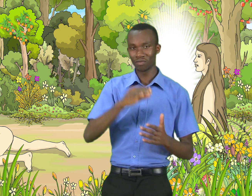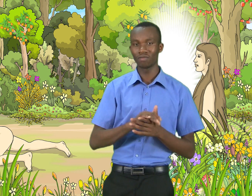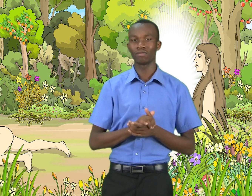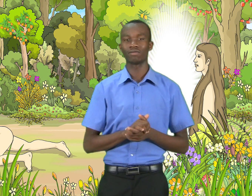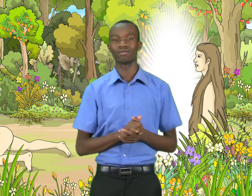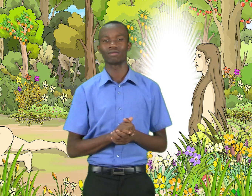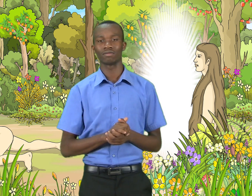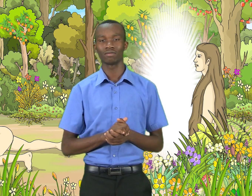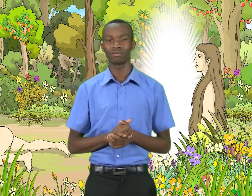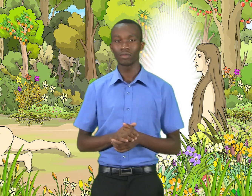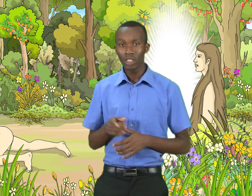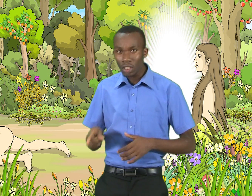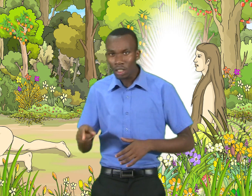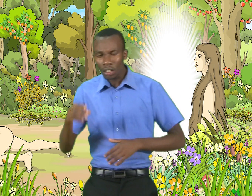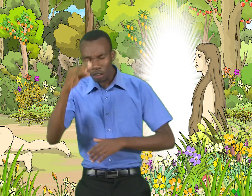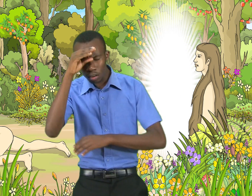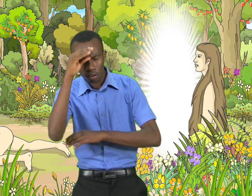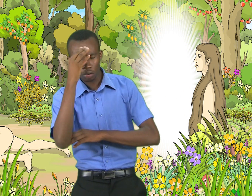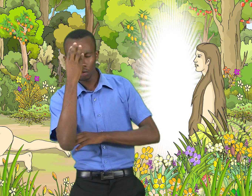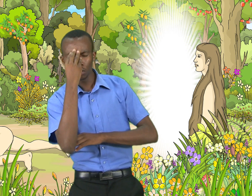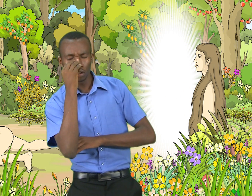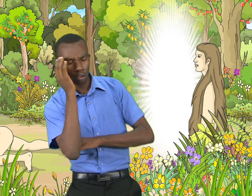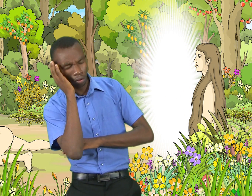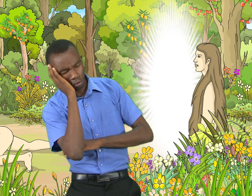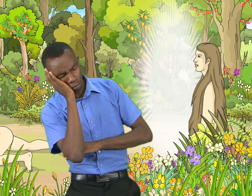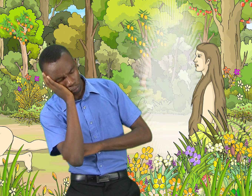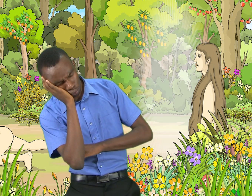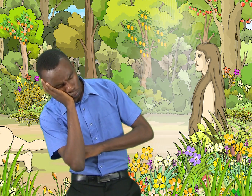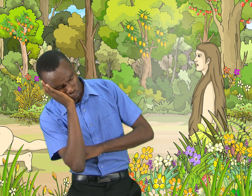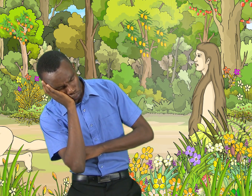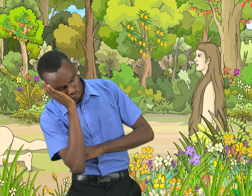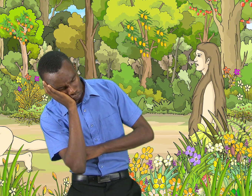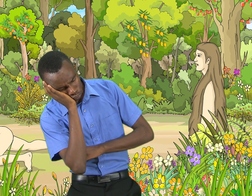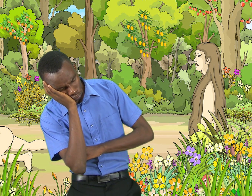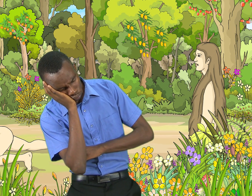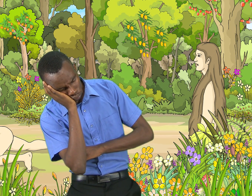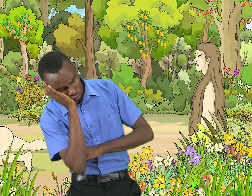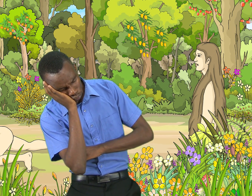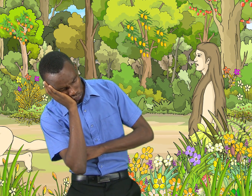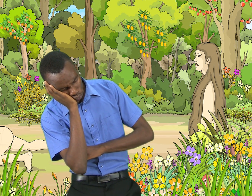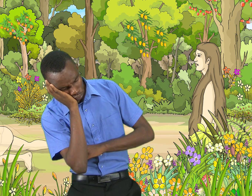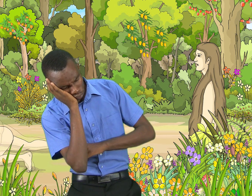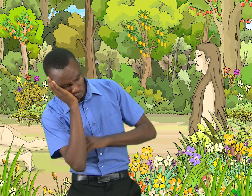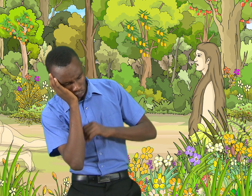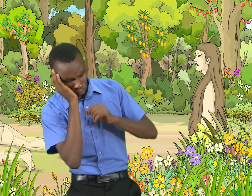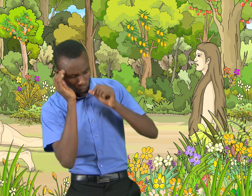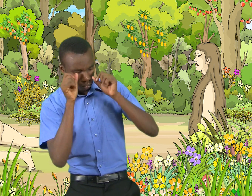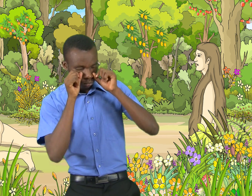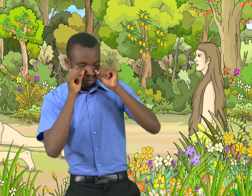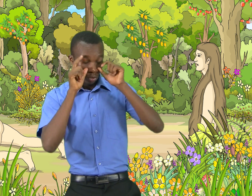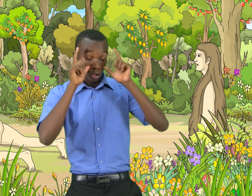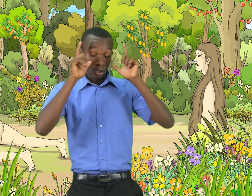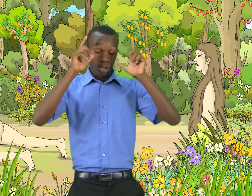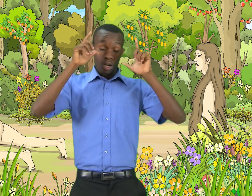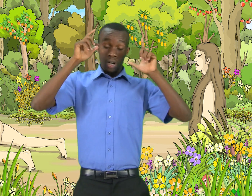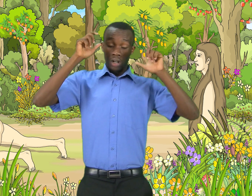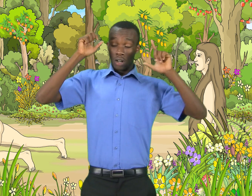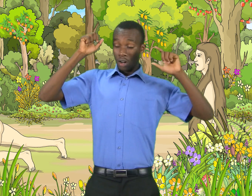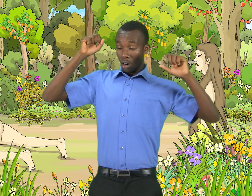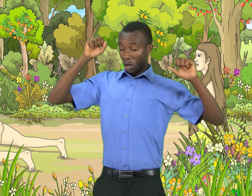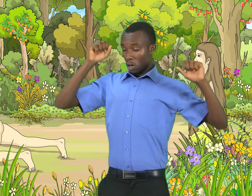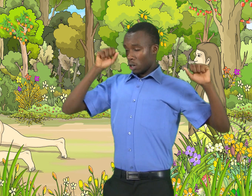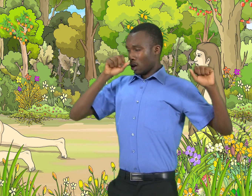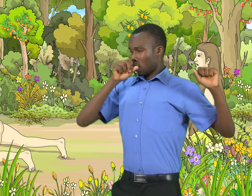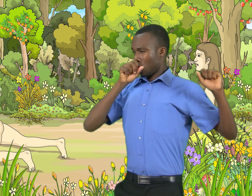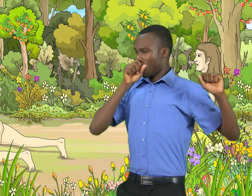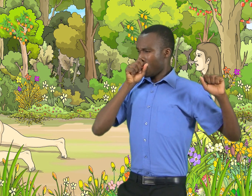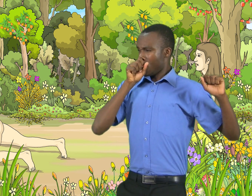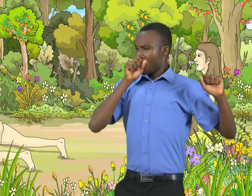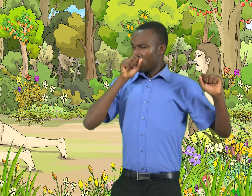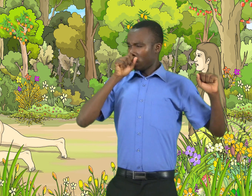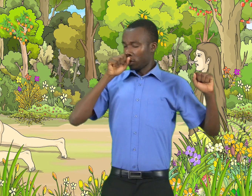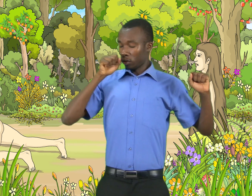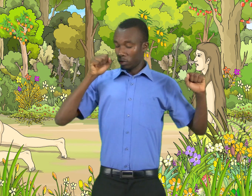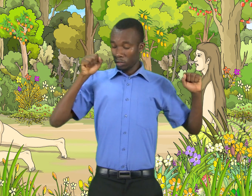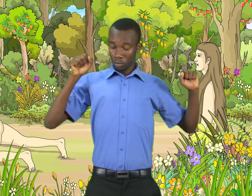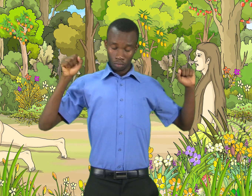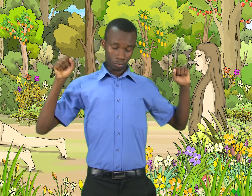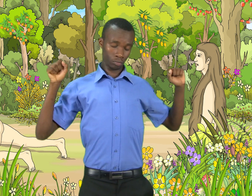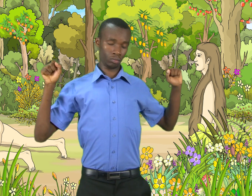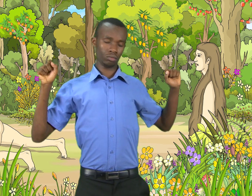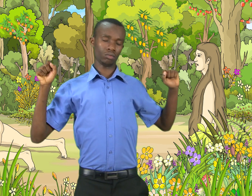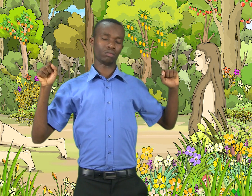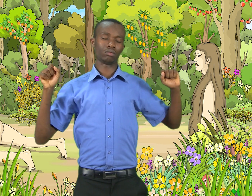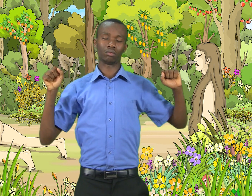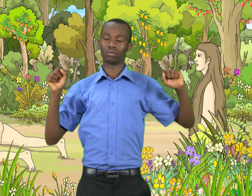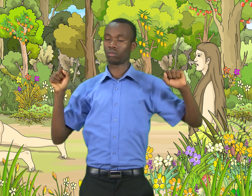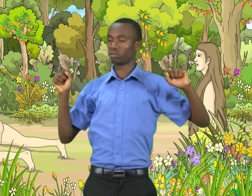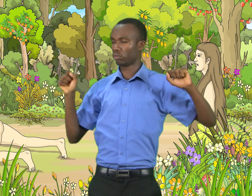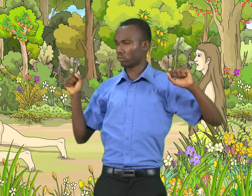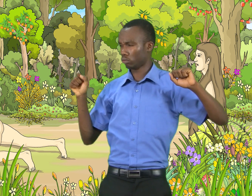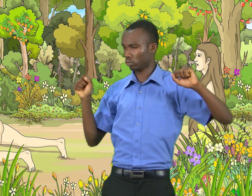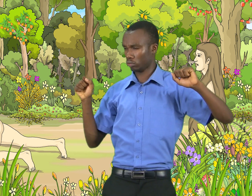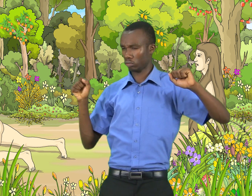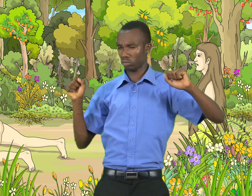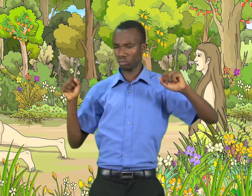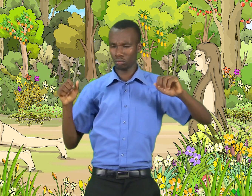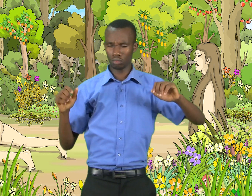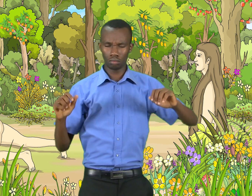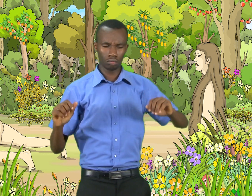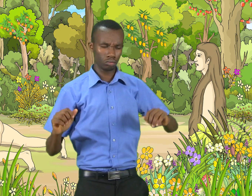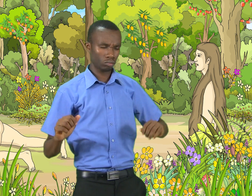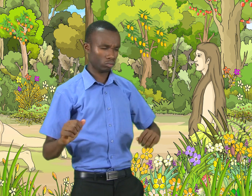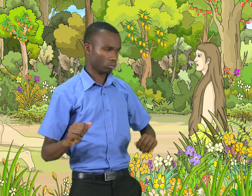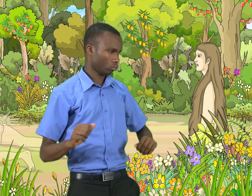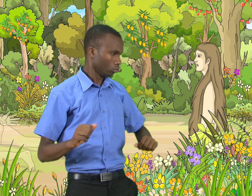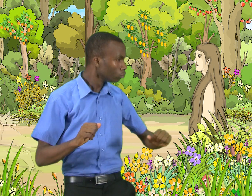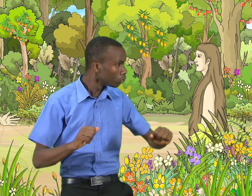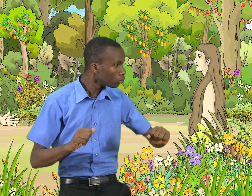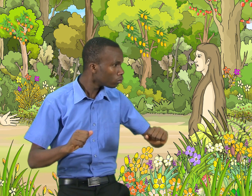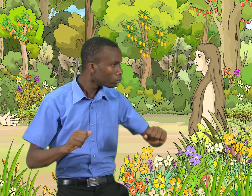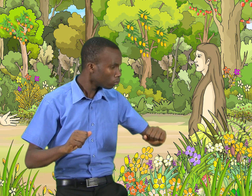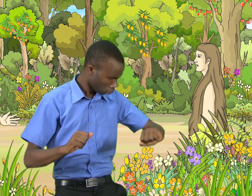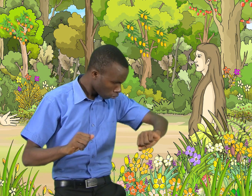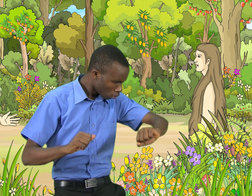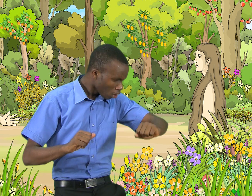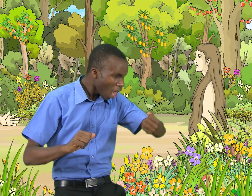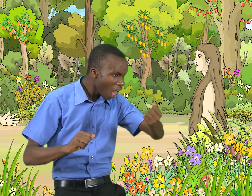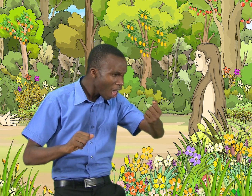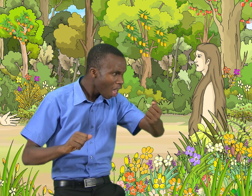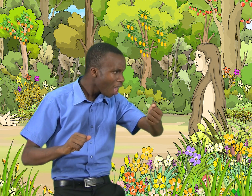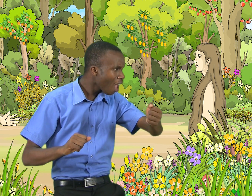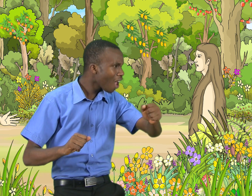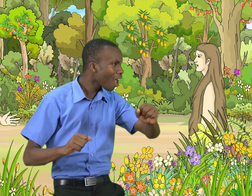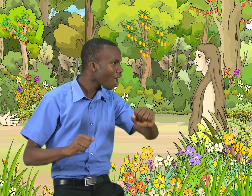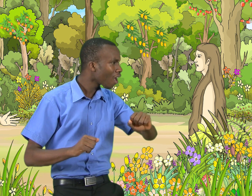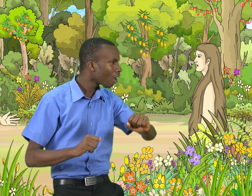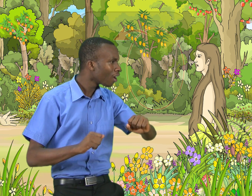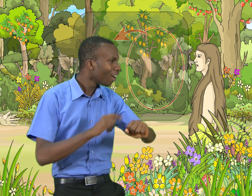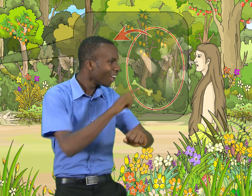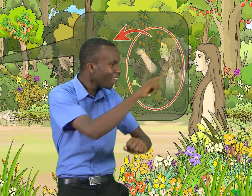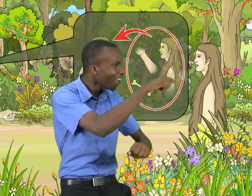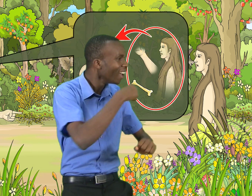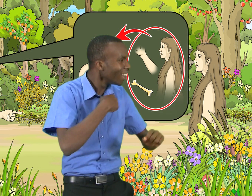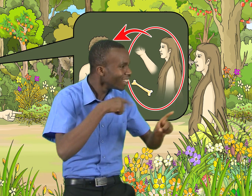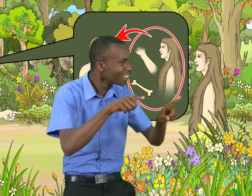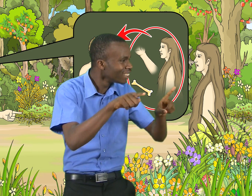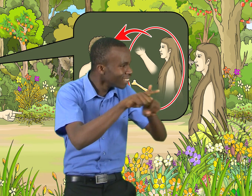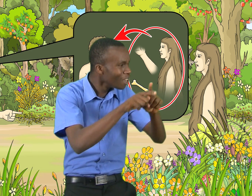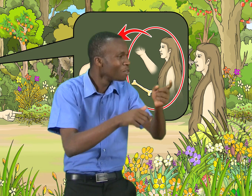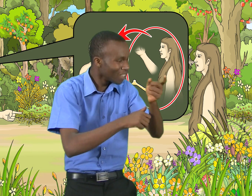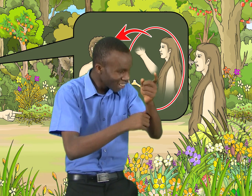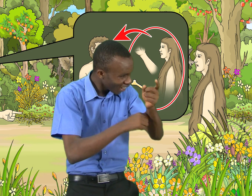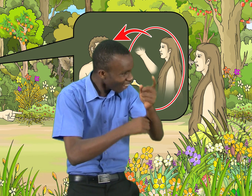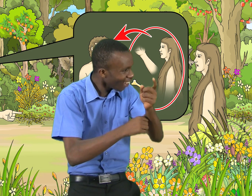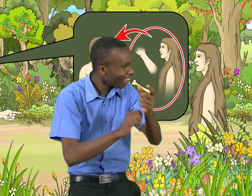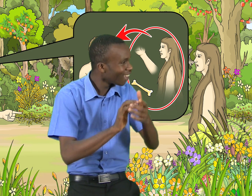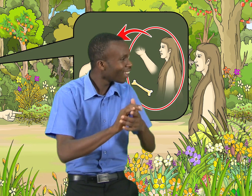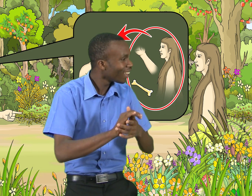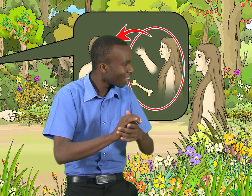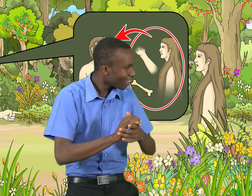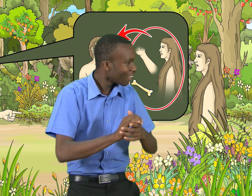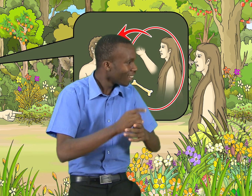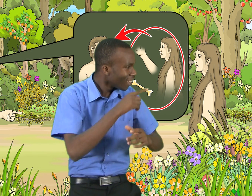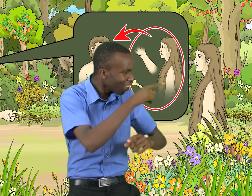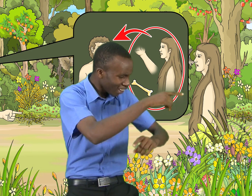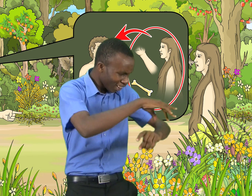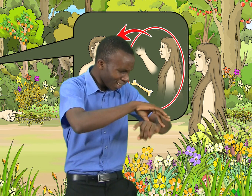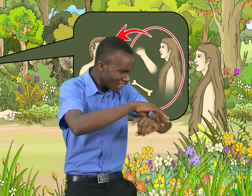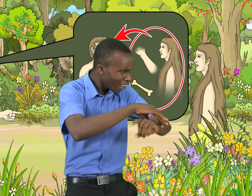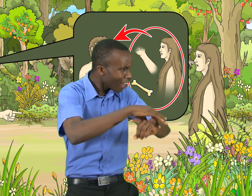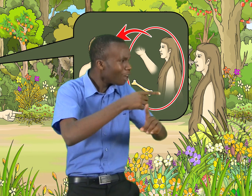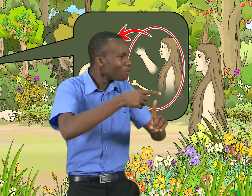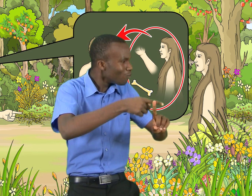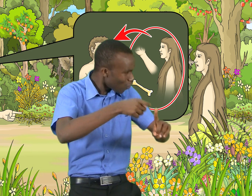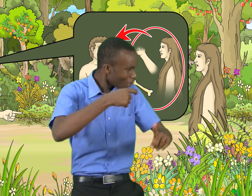And the man said: “This is now bone of my bones and flesh of my flesh;